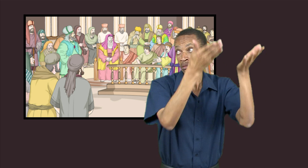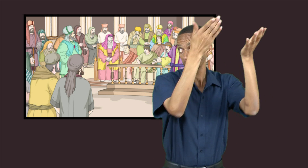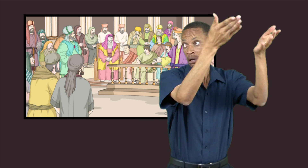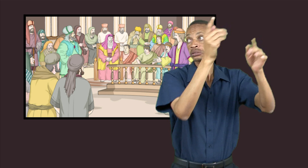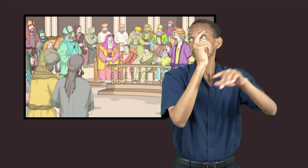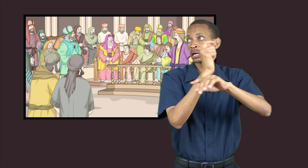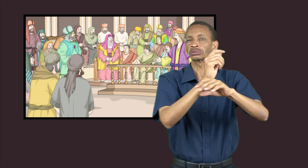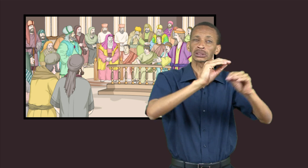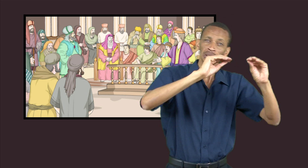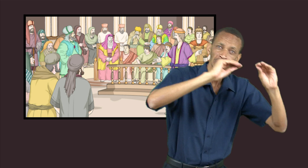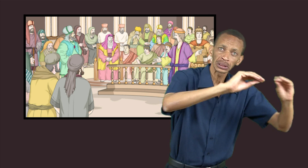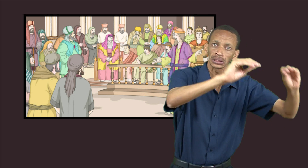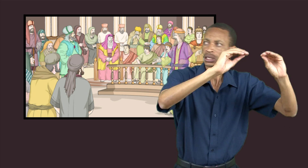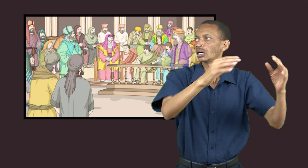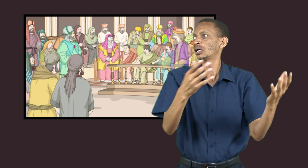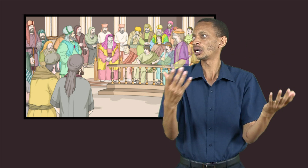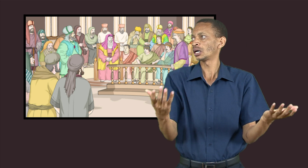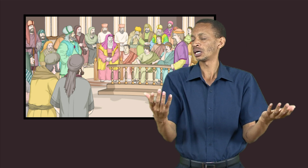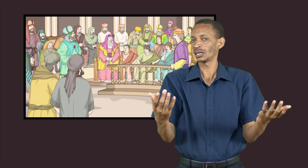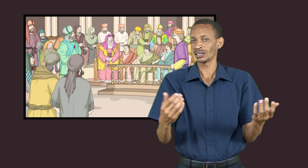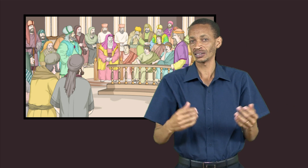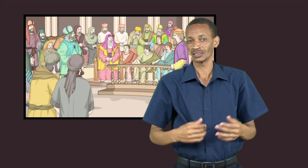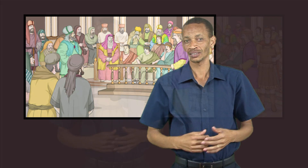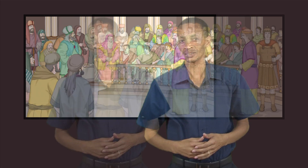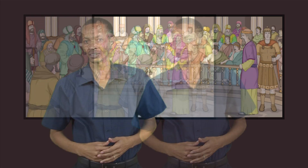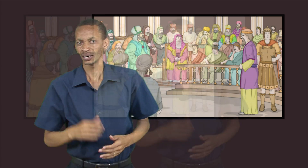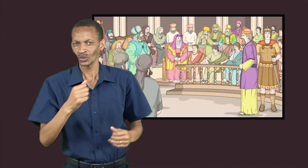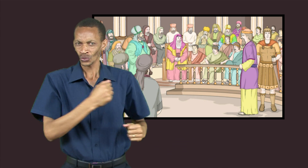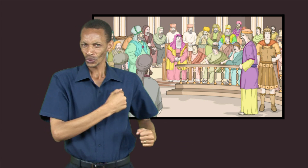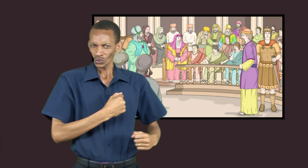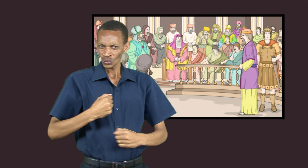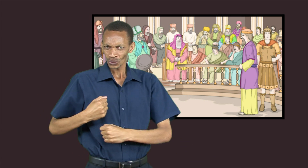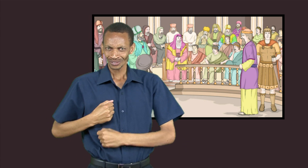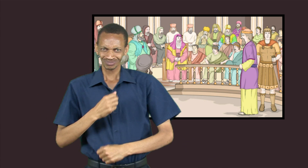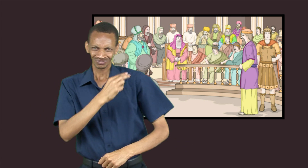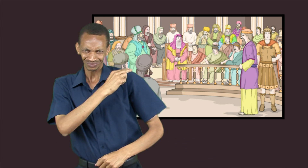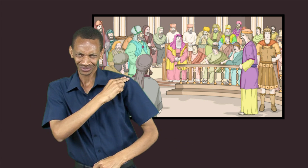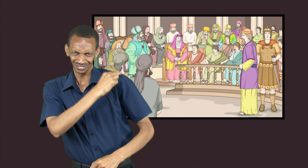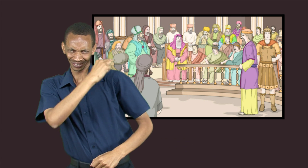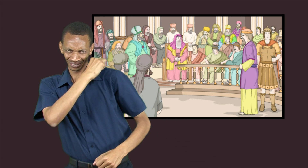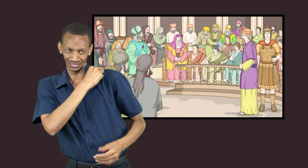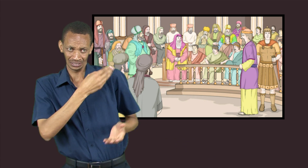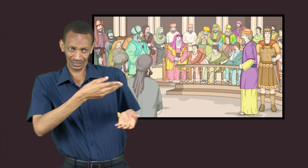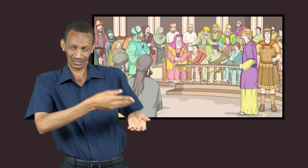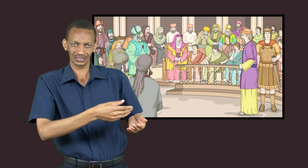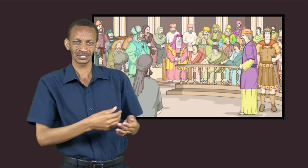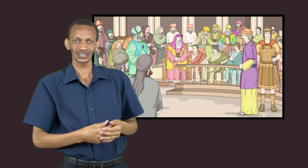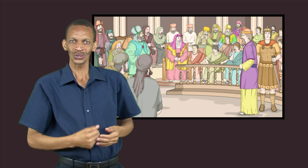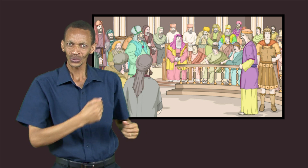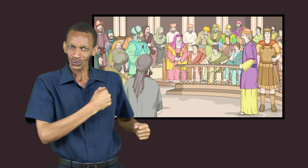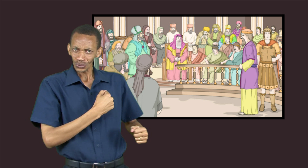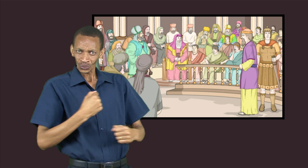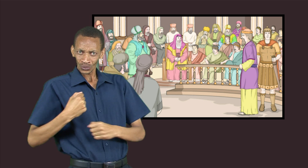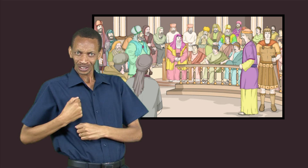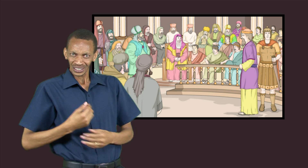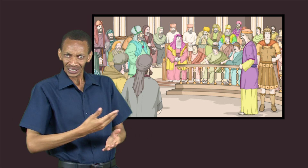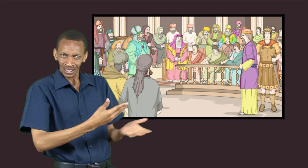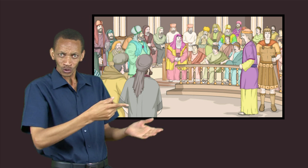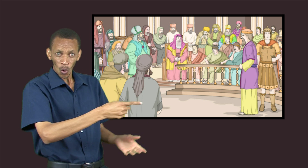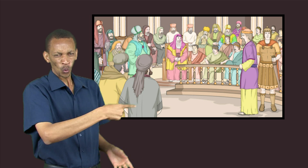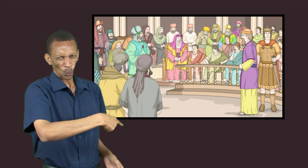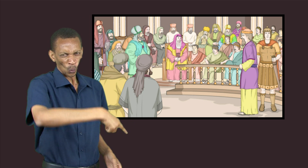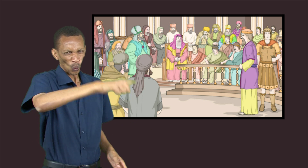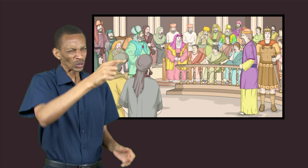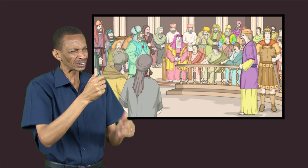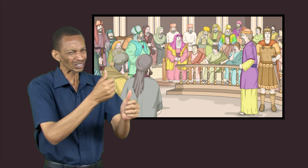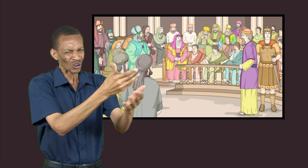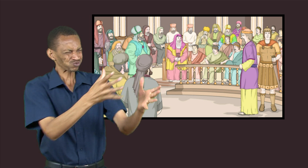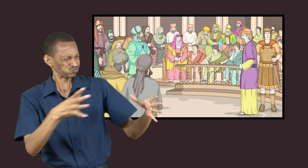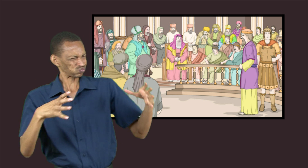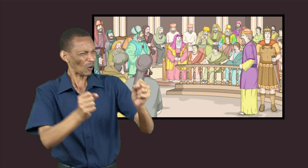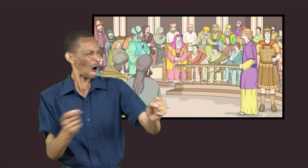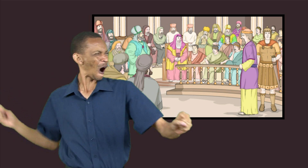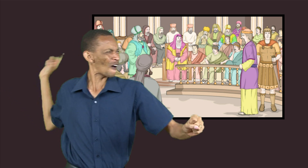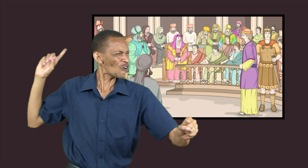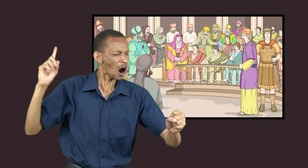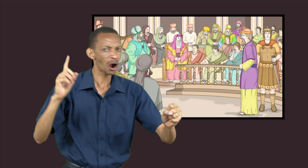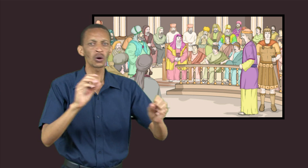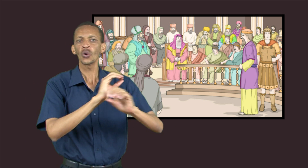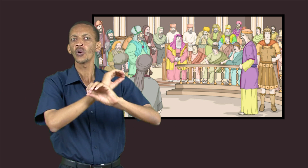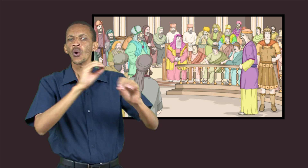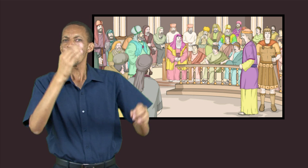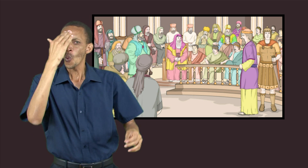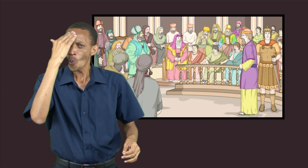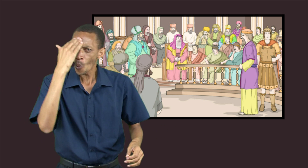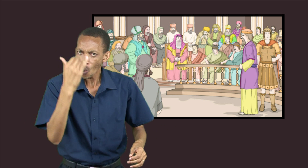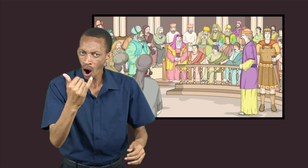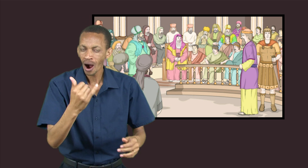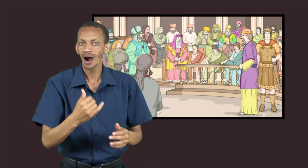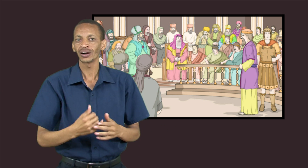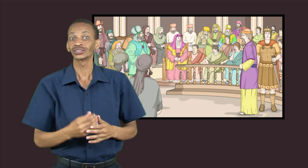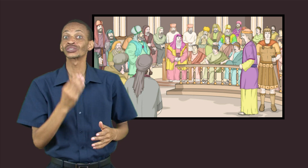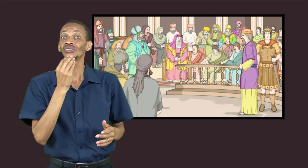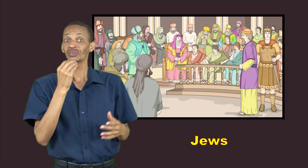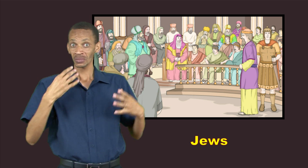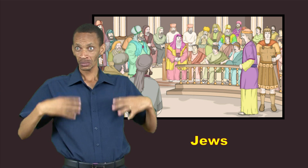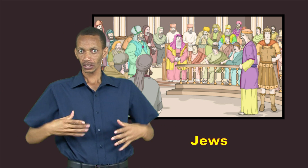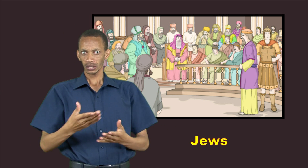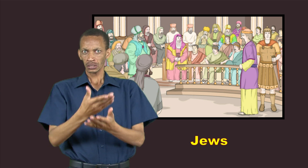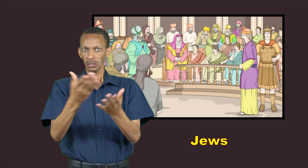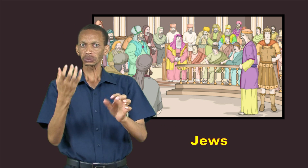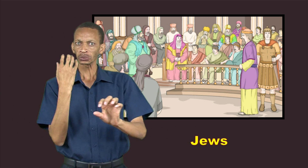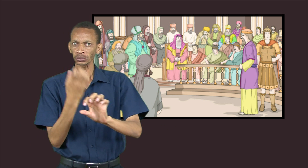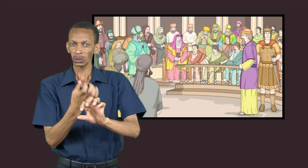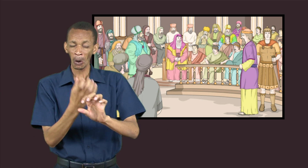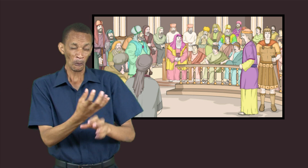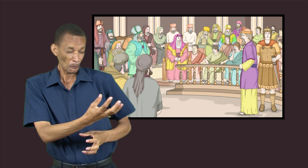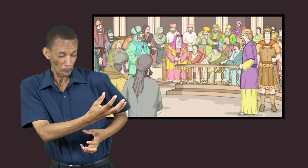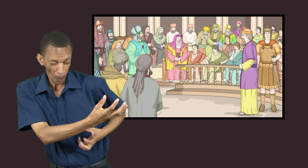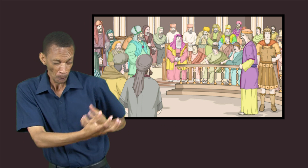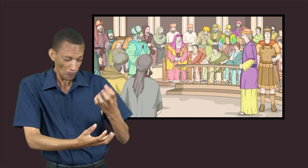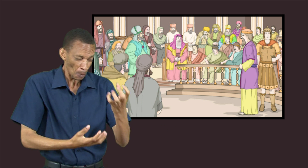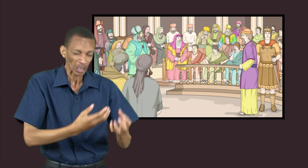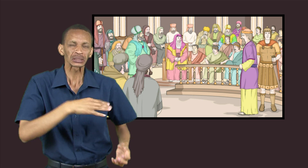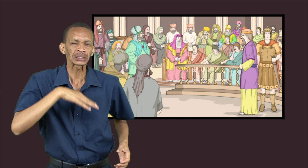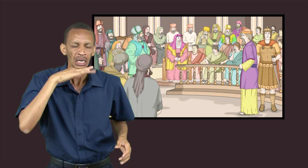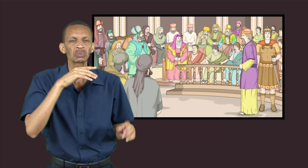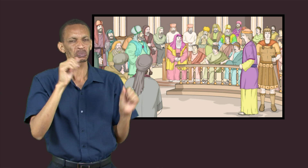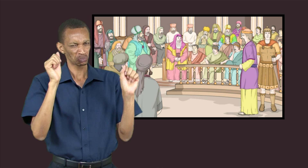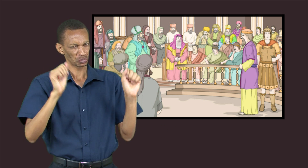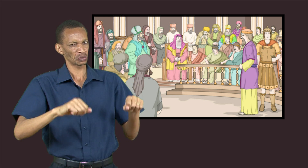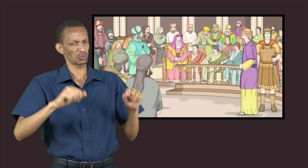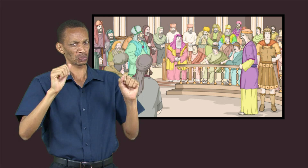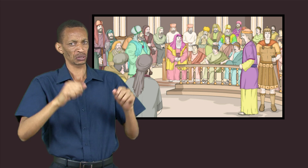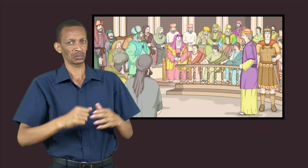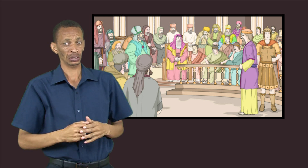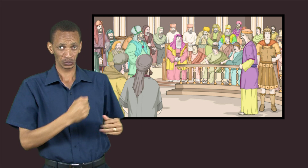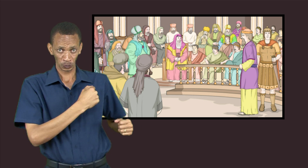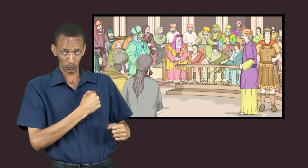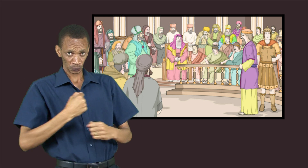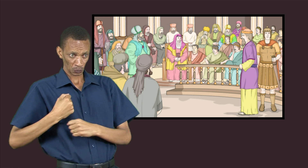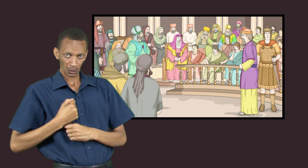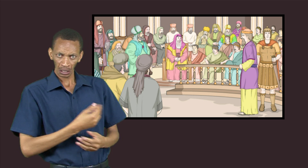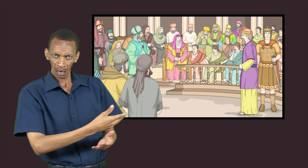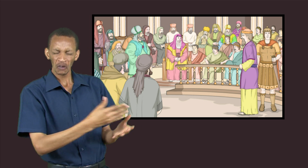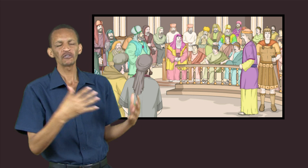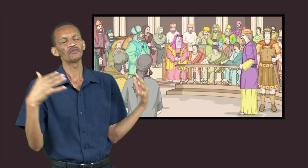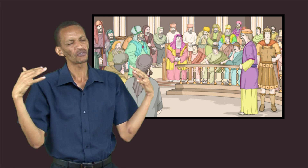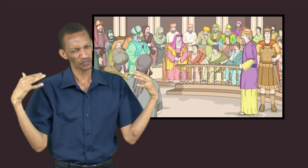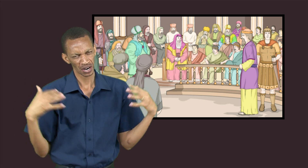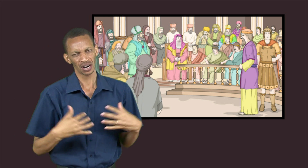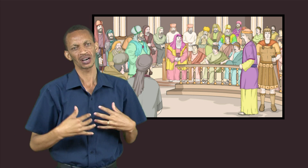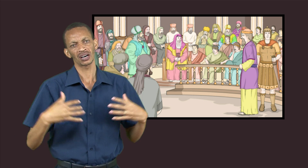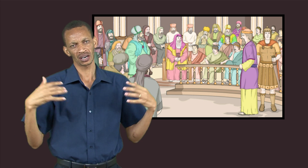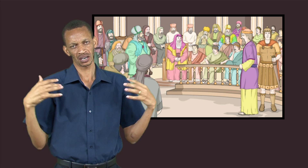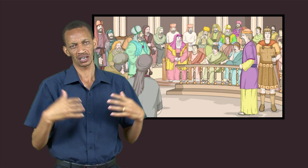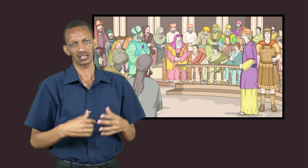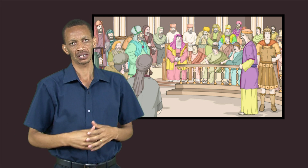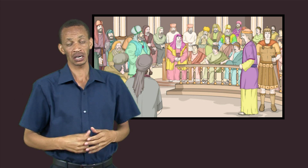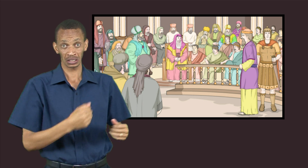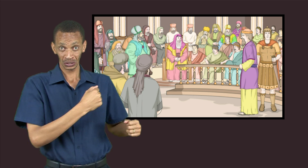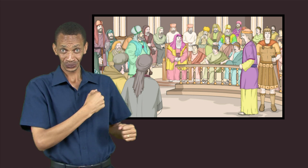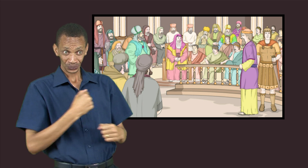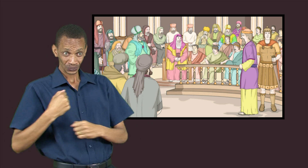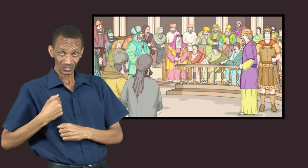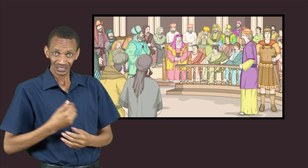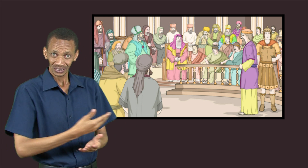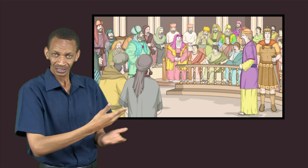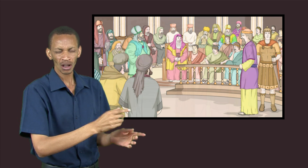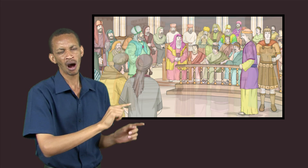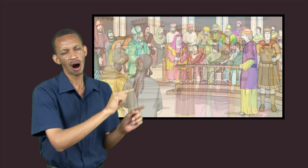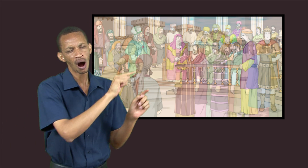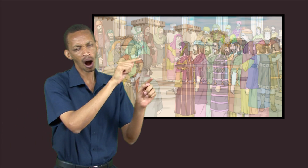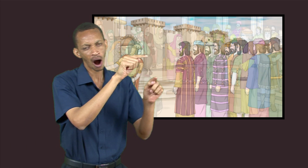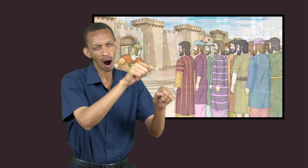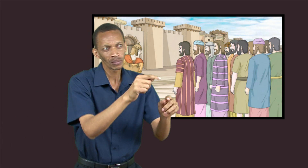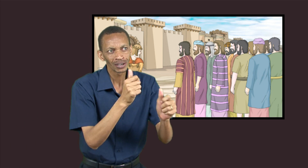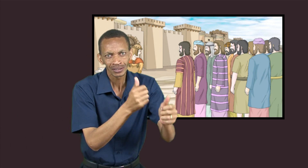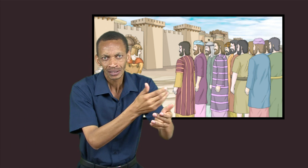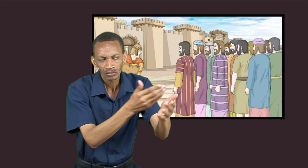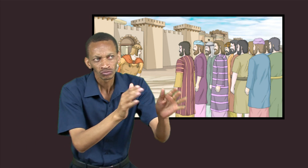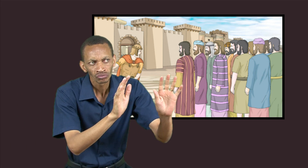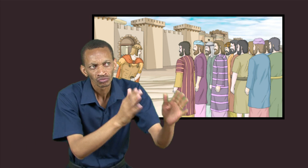Then someone came in and announced, “Look, the men you put in jail are standing in the temple courts teaching the people!”